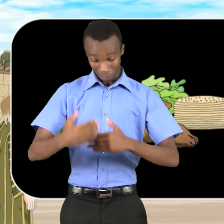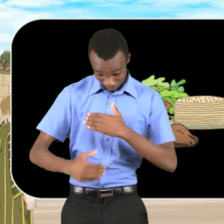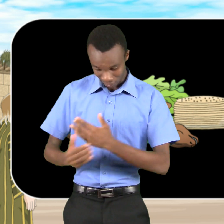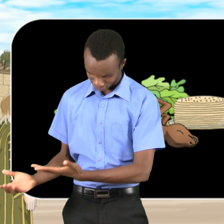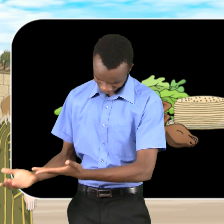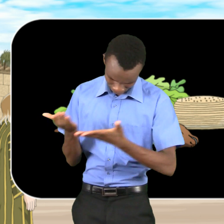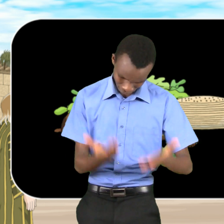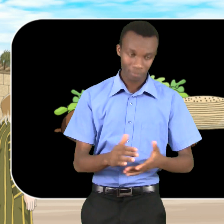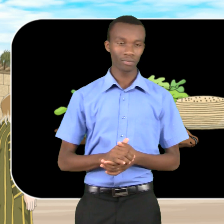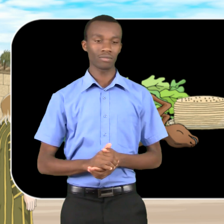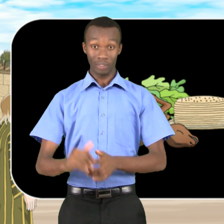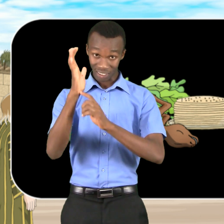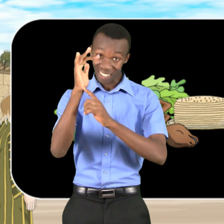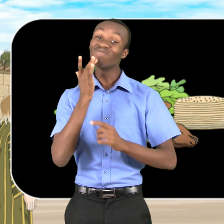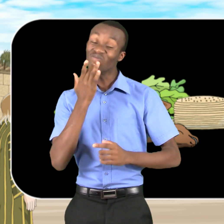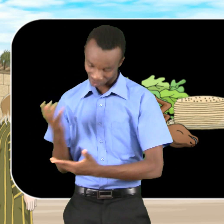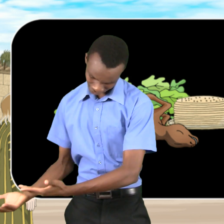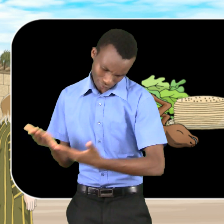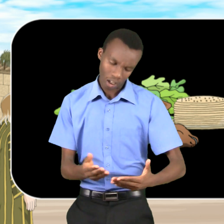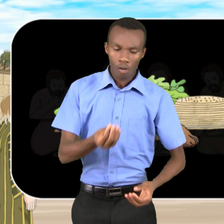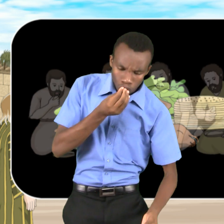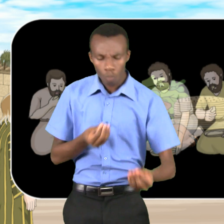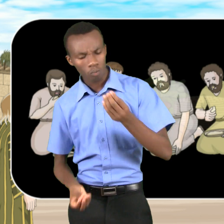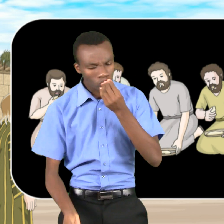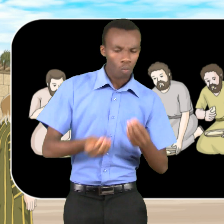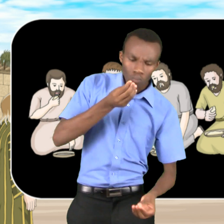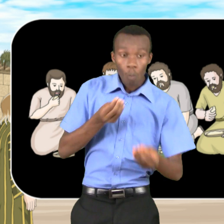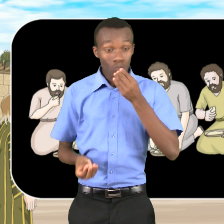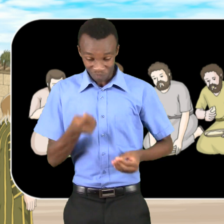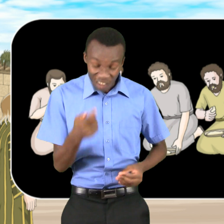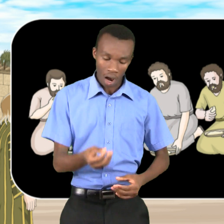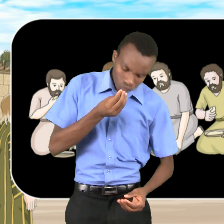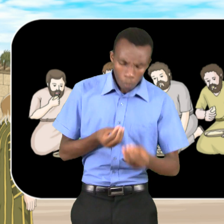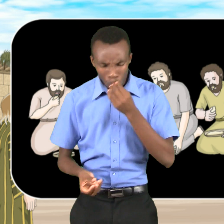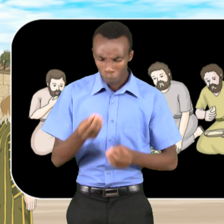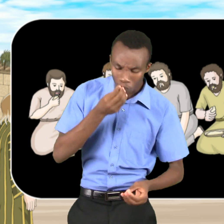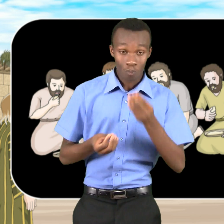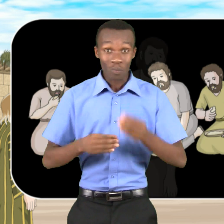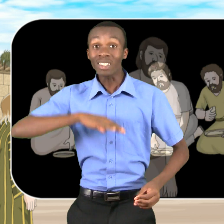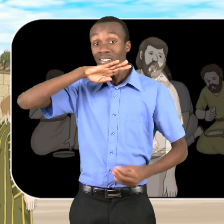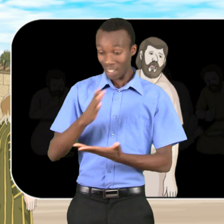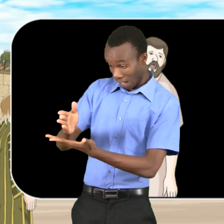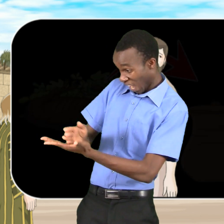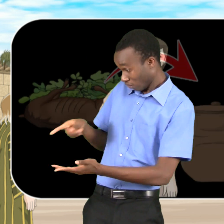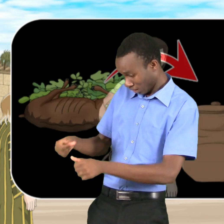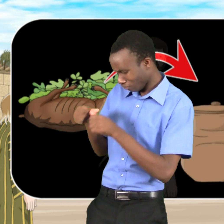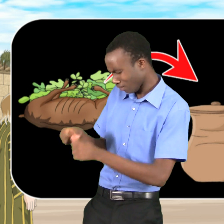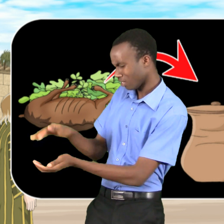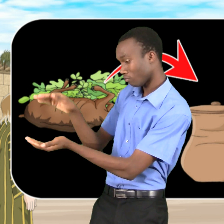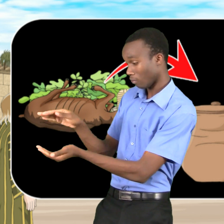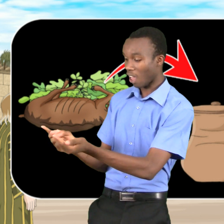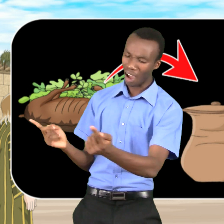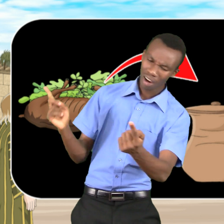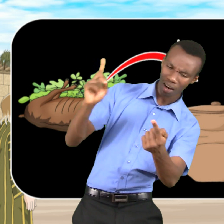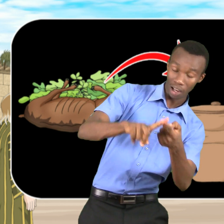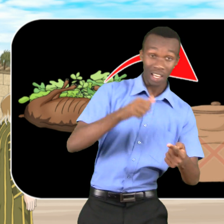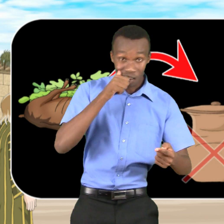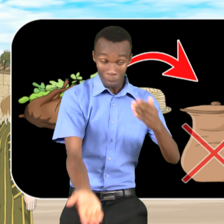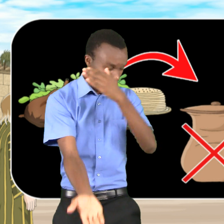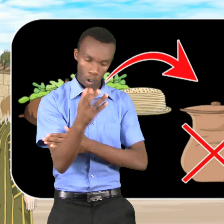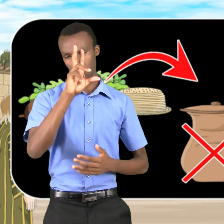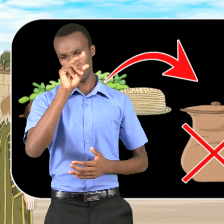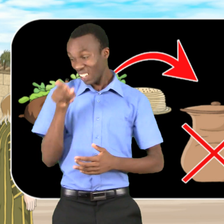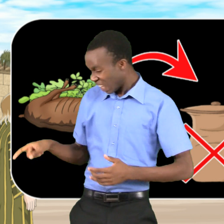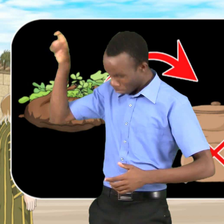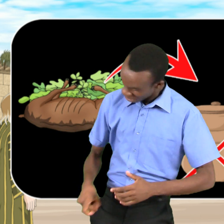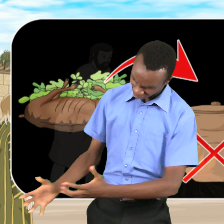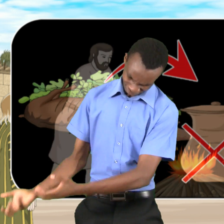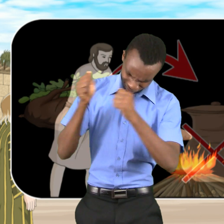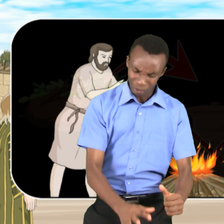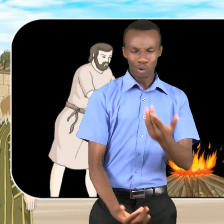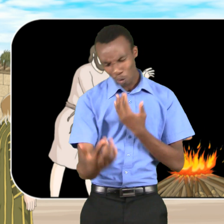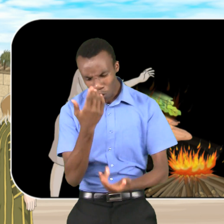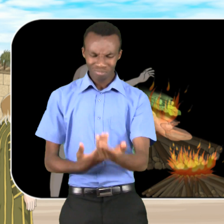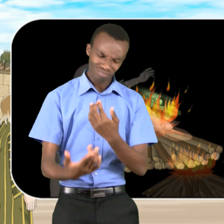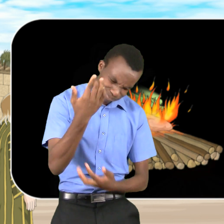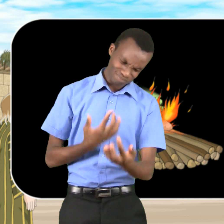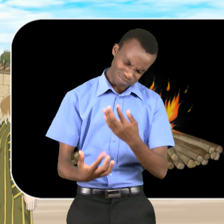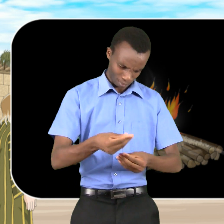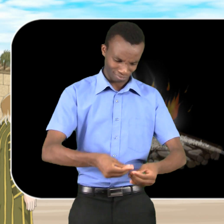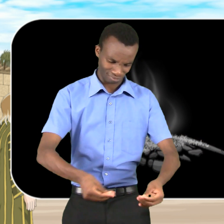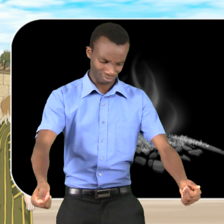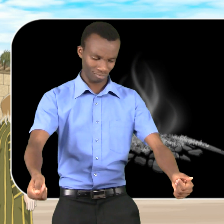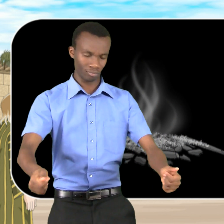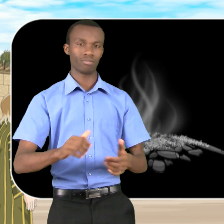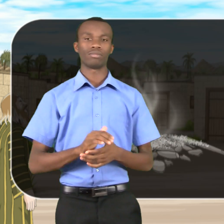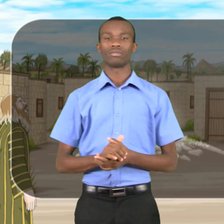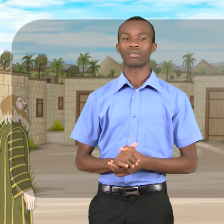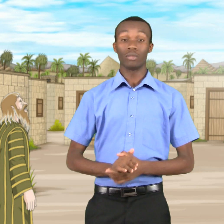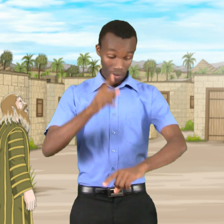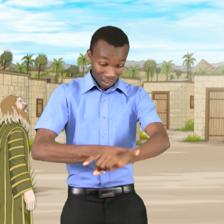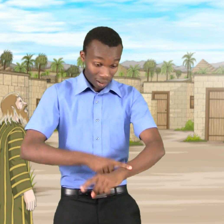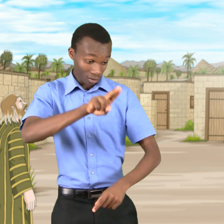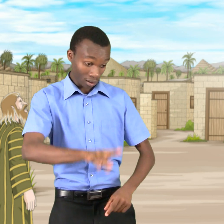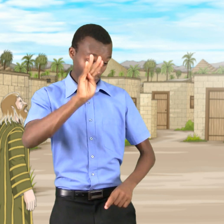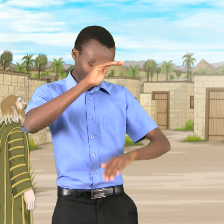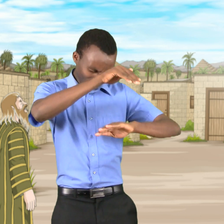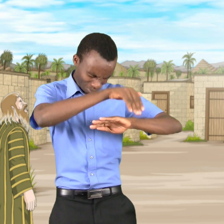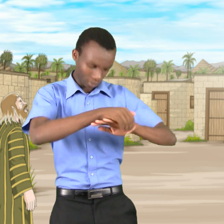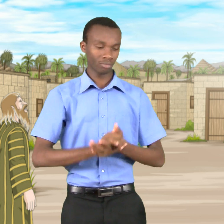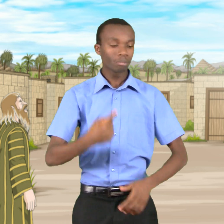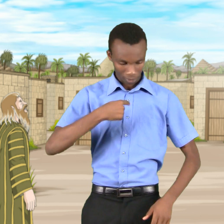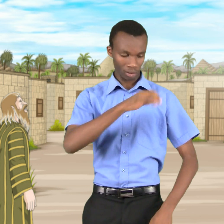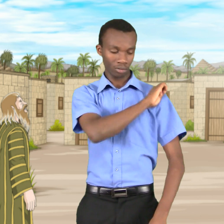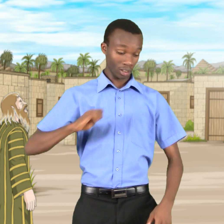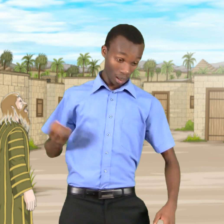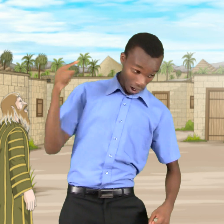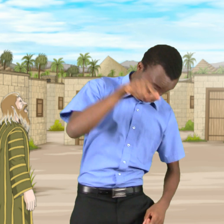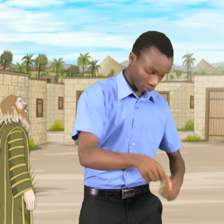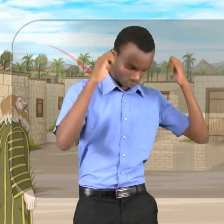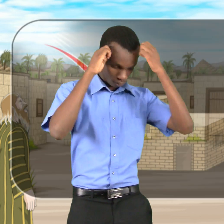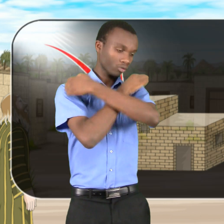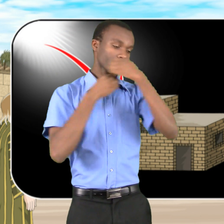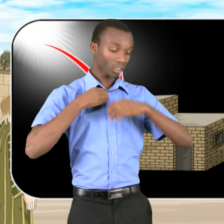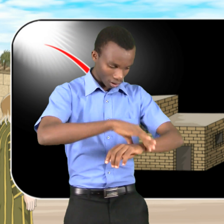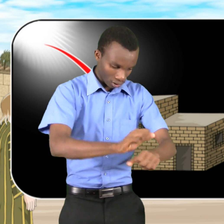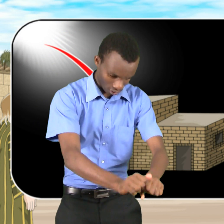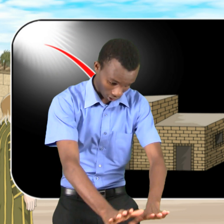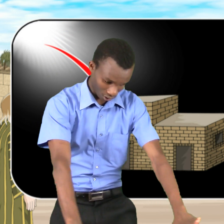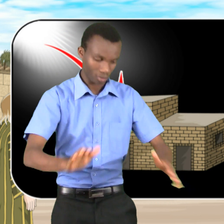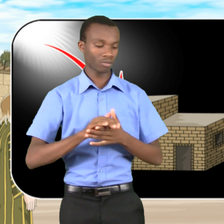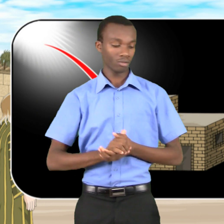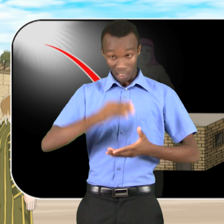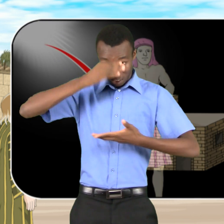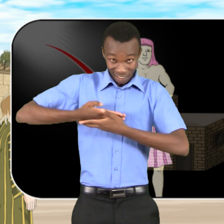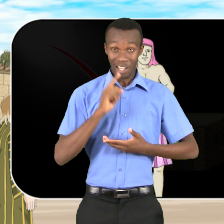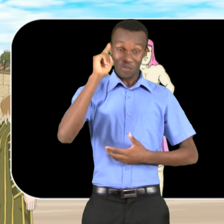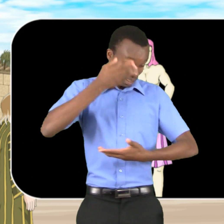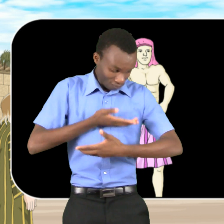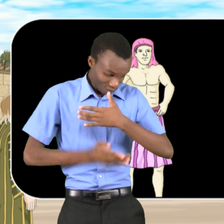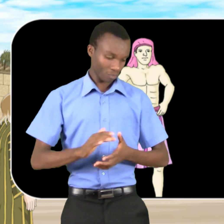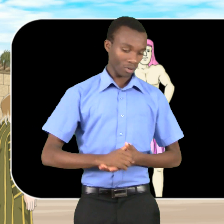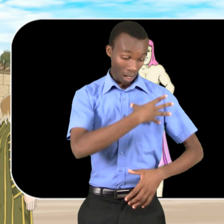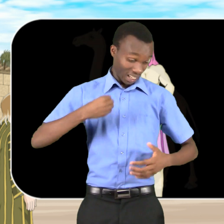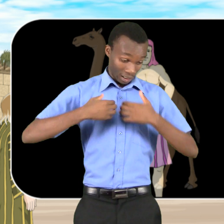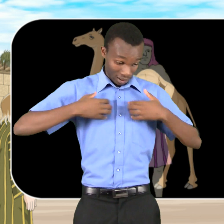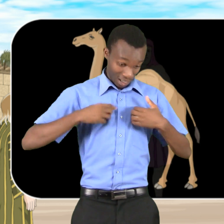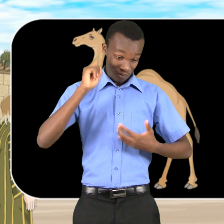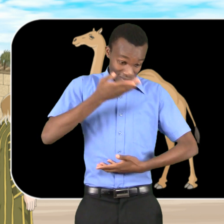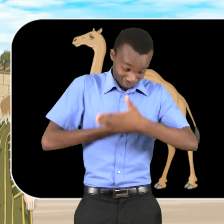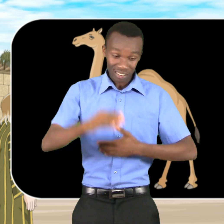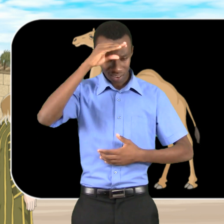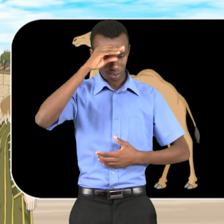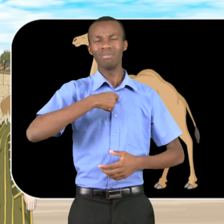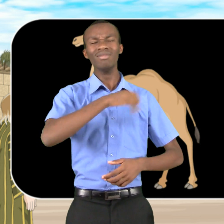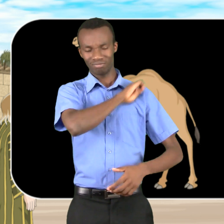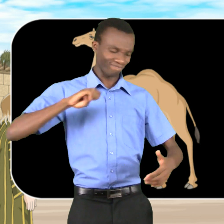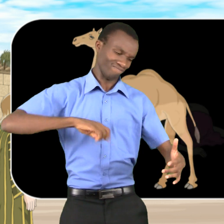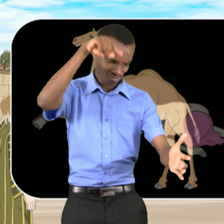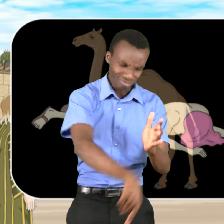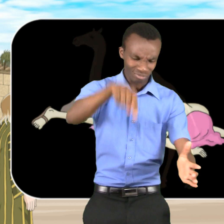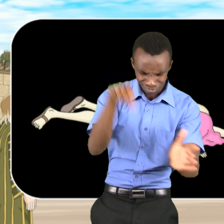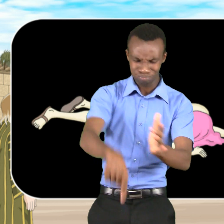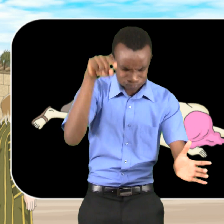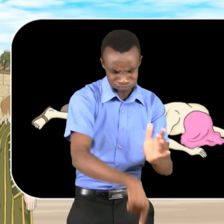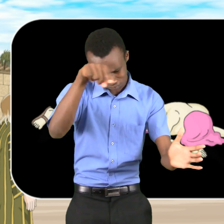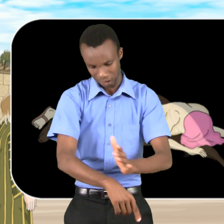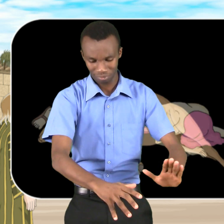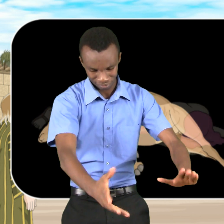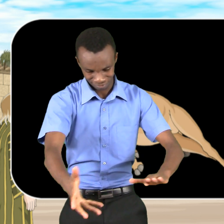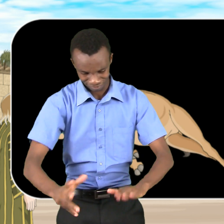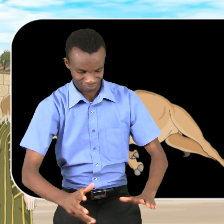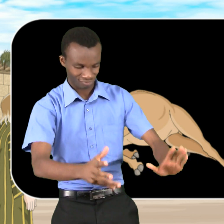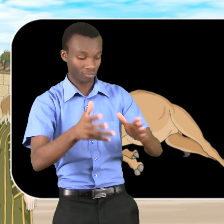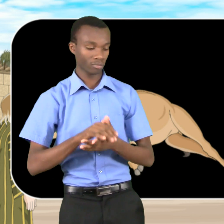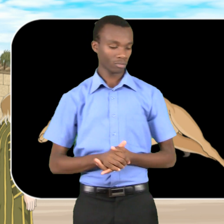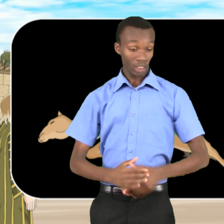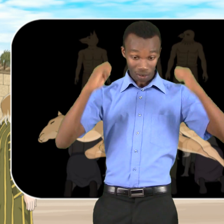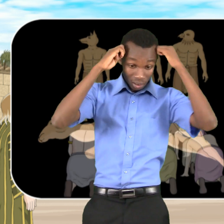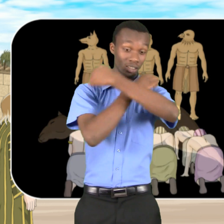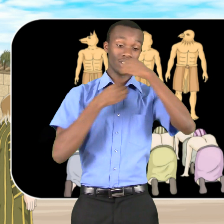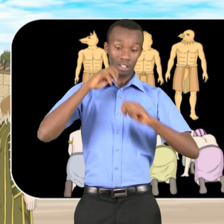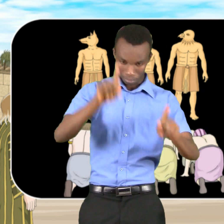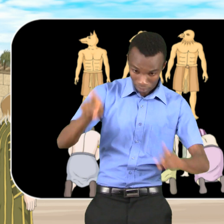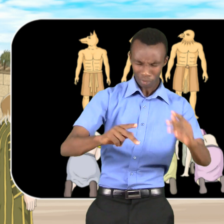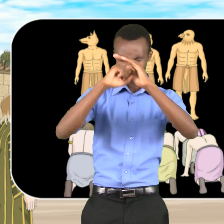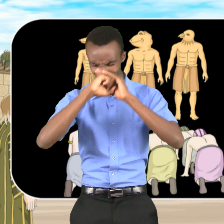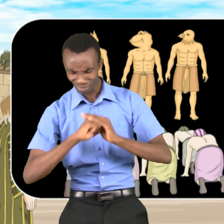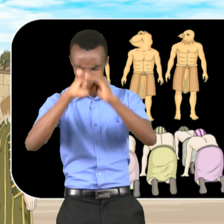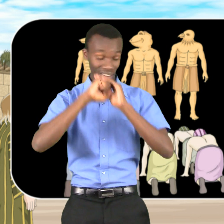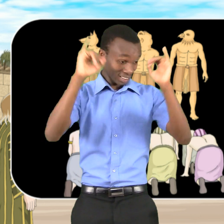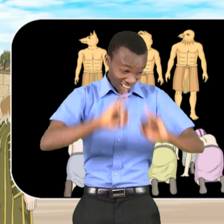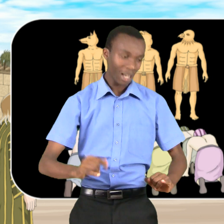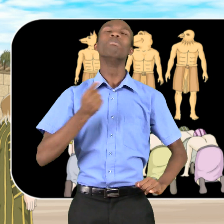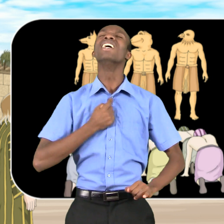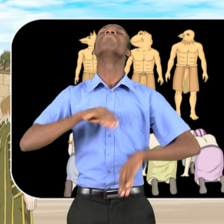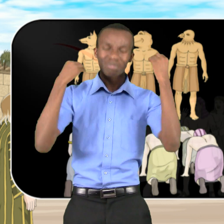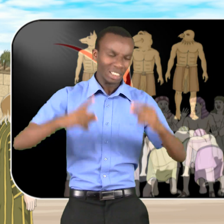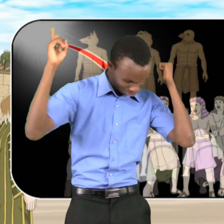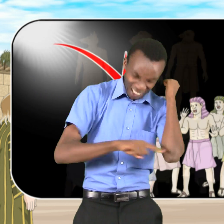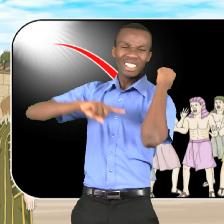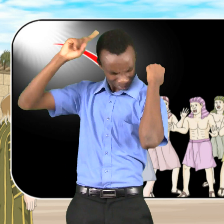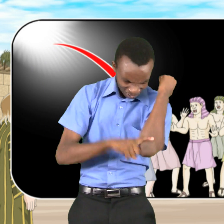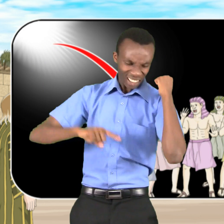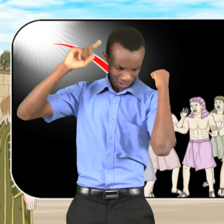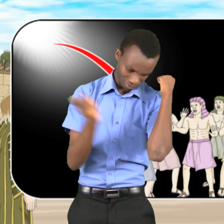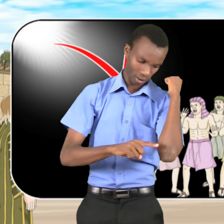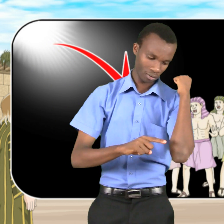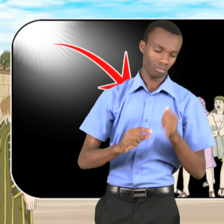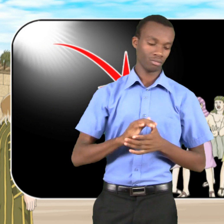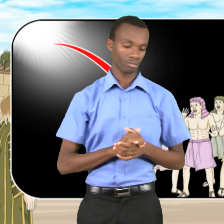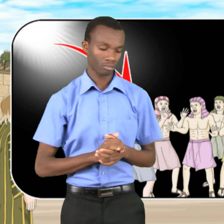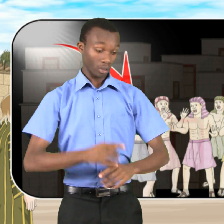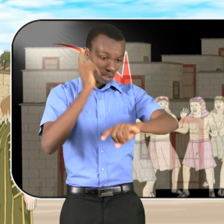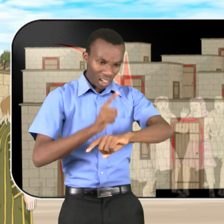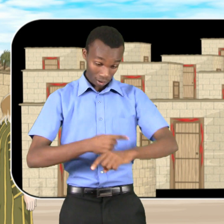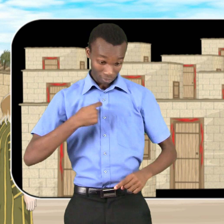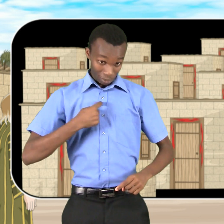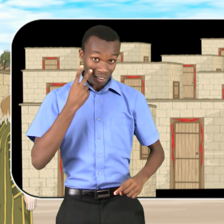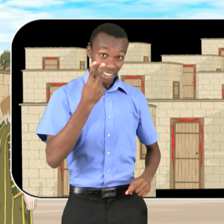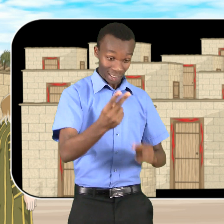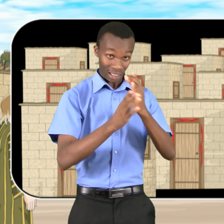You are to eat in haste; it is the LORD’s Passover. On that night I will pass through the land of Egypt and strike down every firstborn male, both man and beast, and I will execute judgment against all the gods of Egypt.